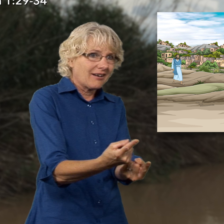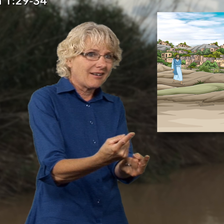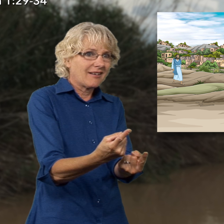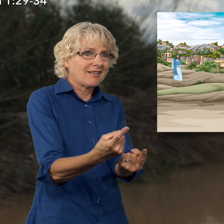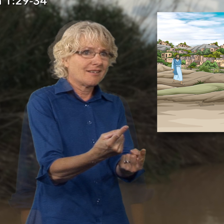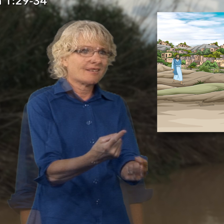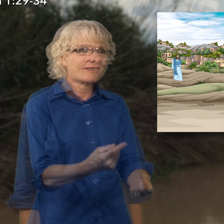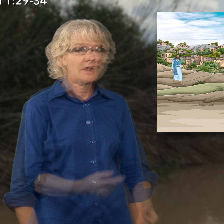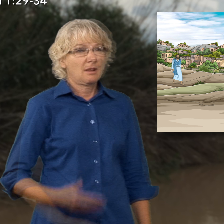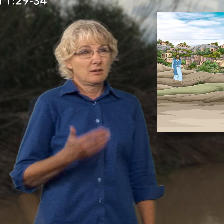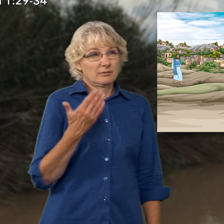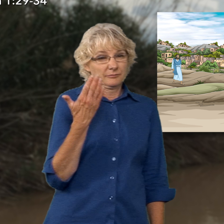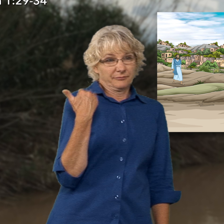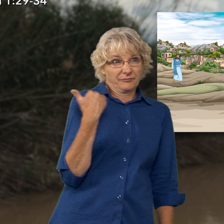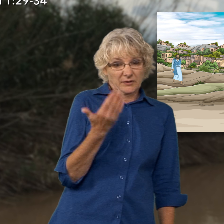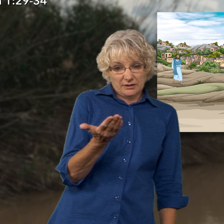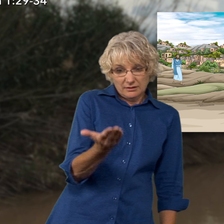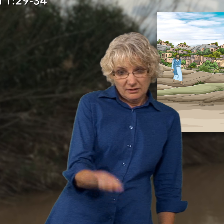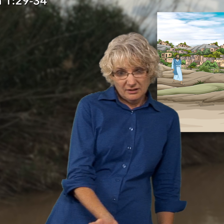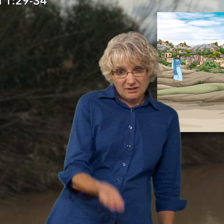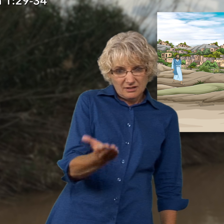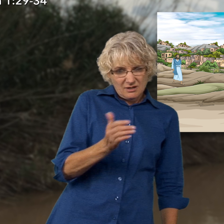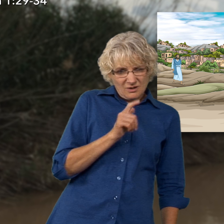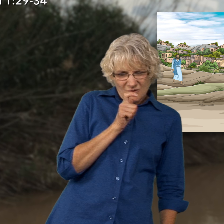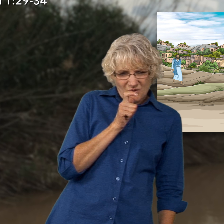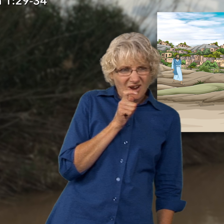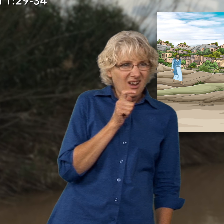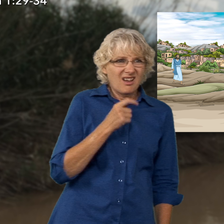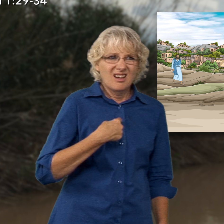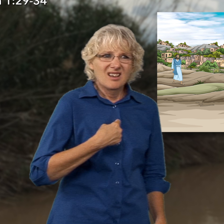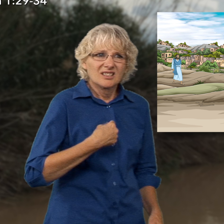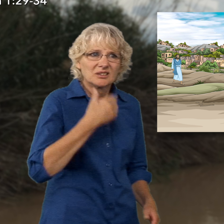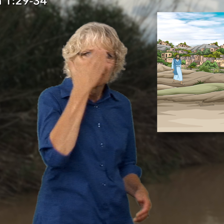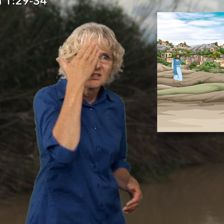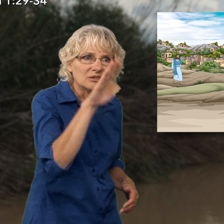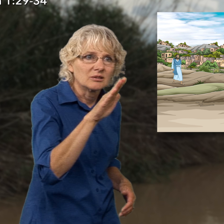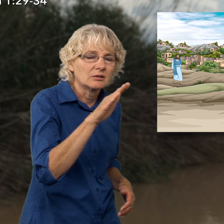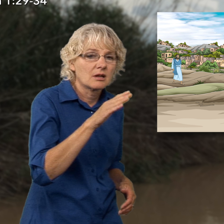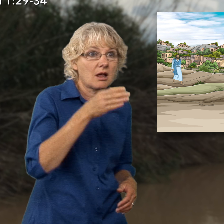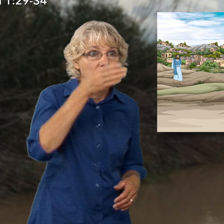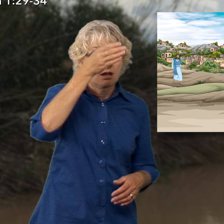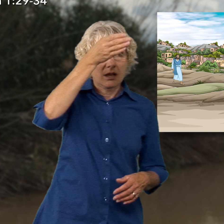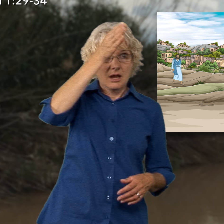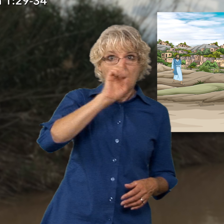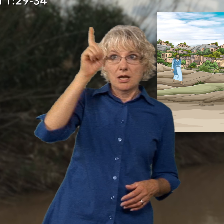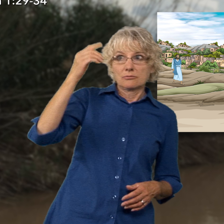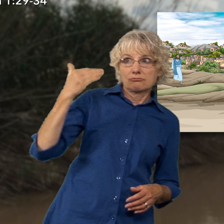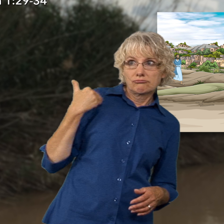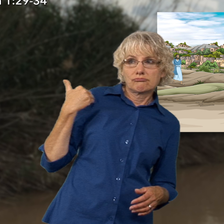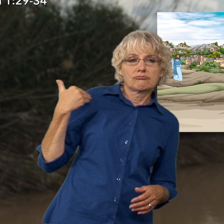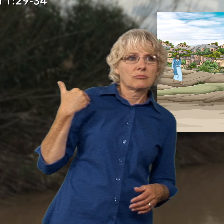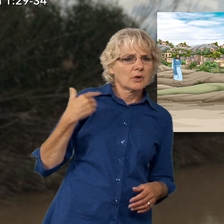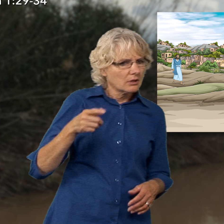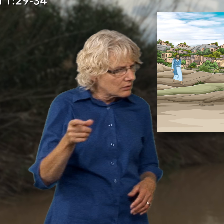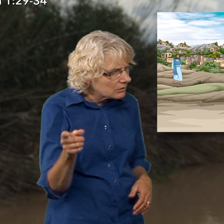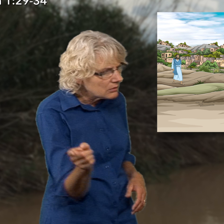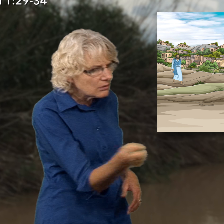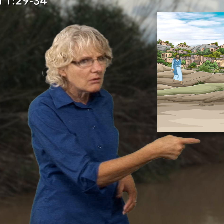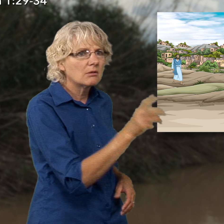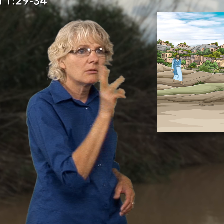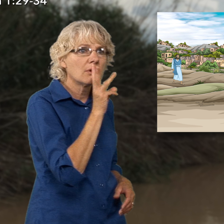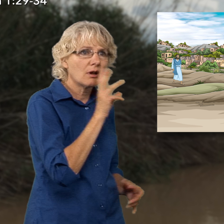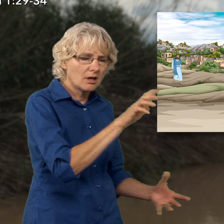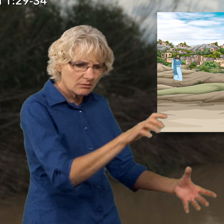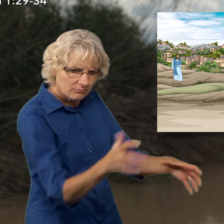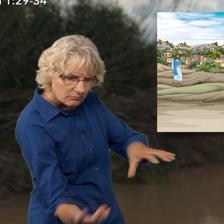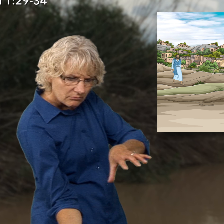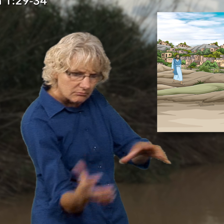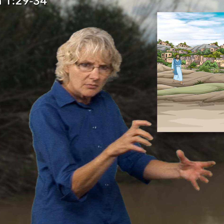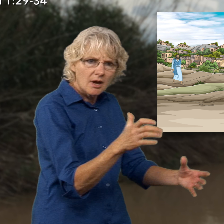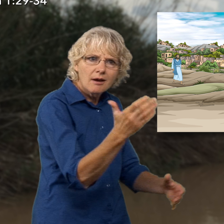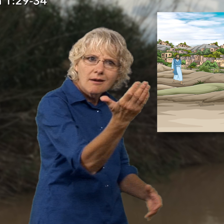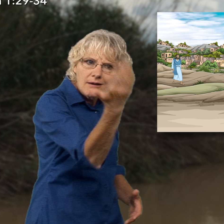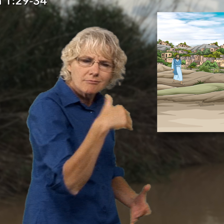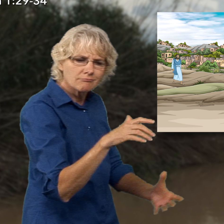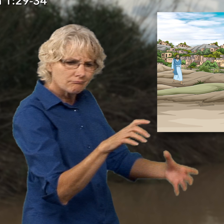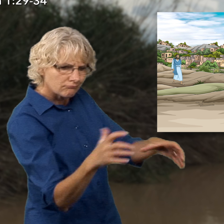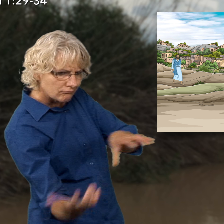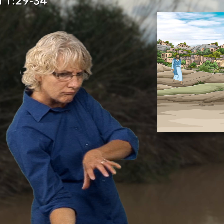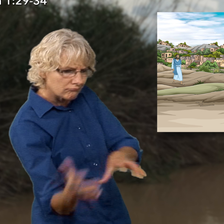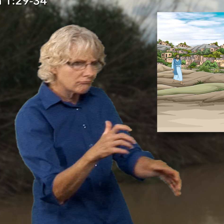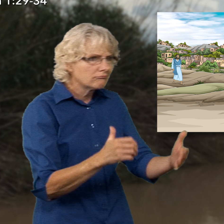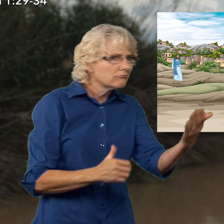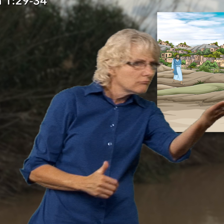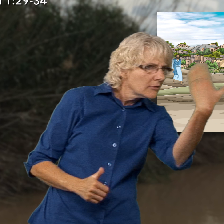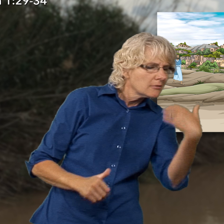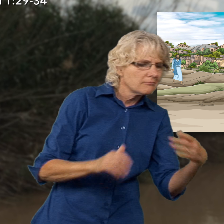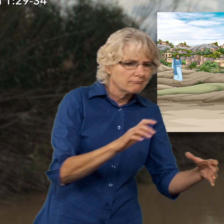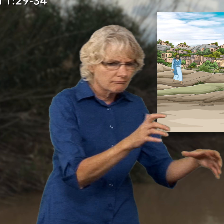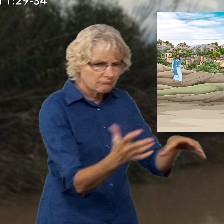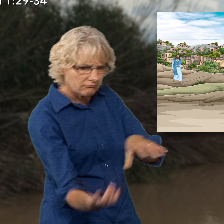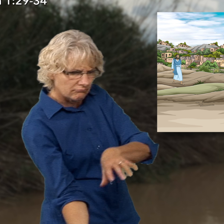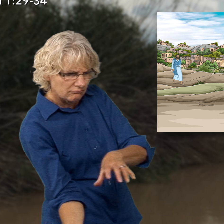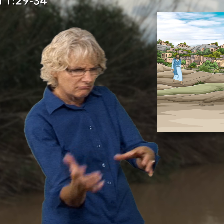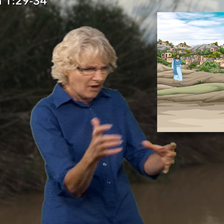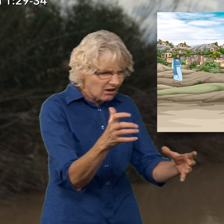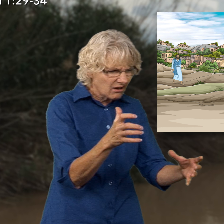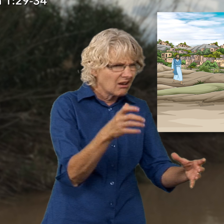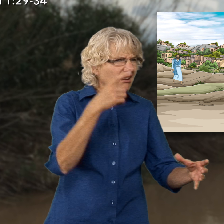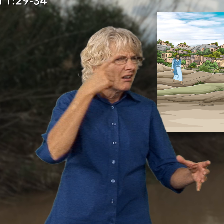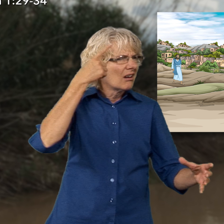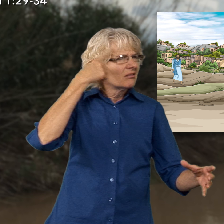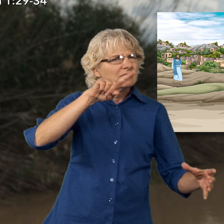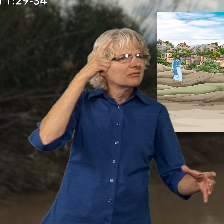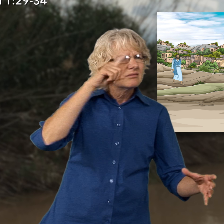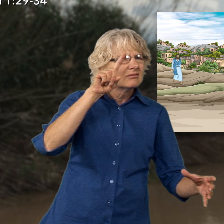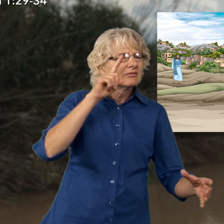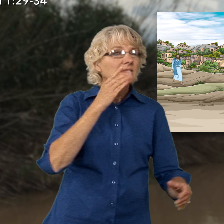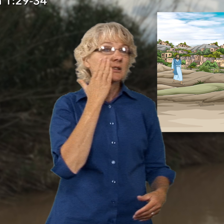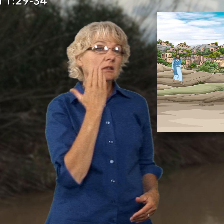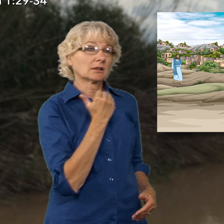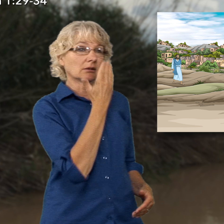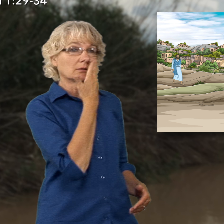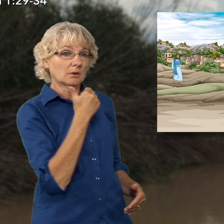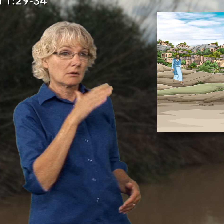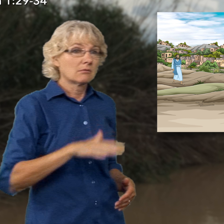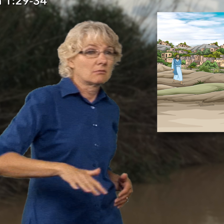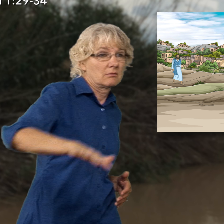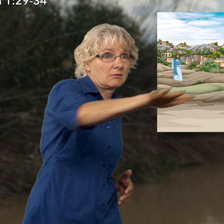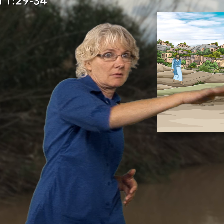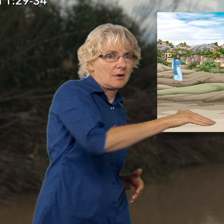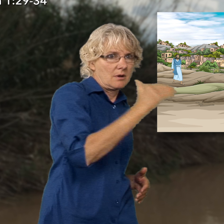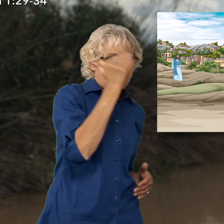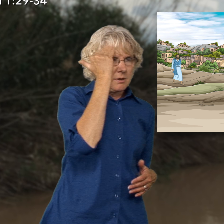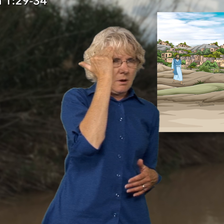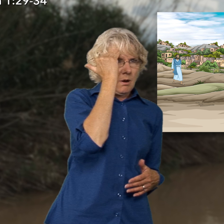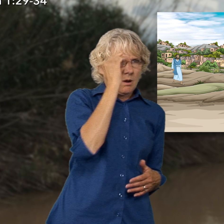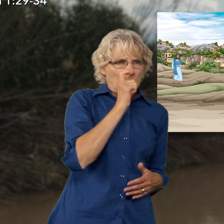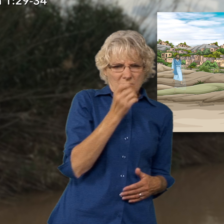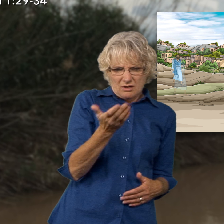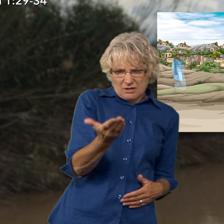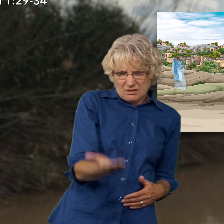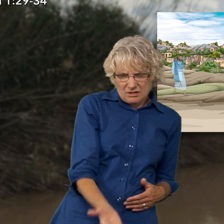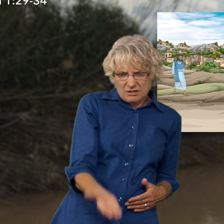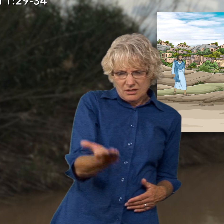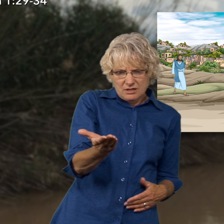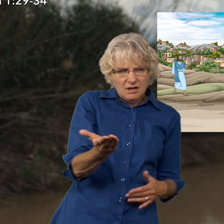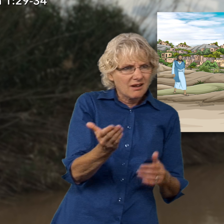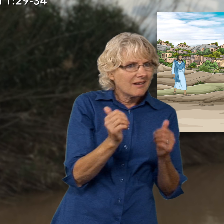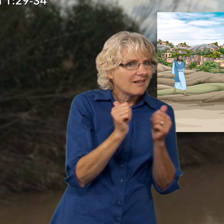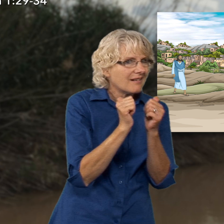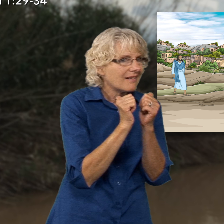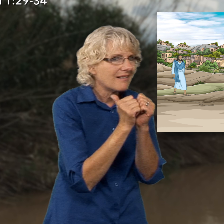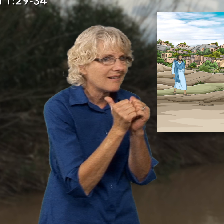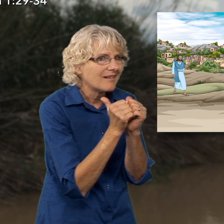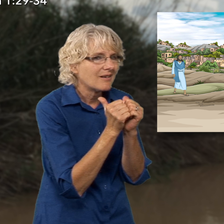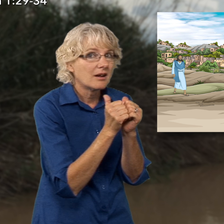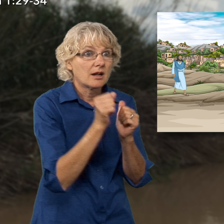This is He of whom I said, ‘A man who comes after me has surpassed me because He was before me.’